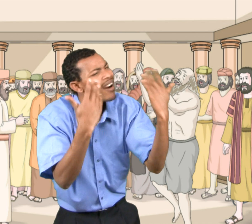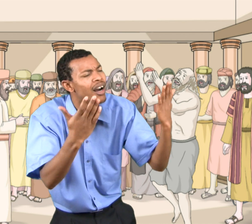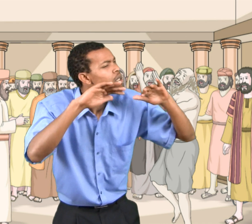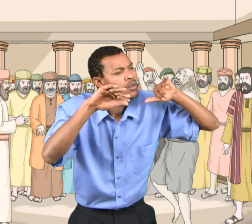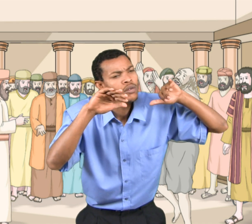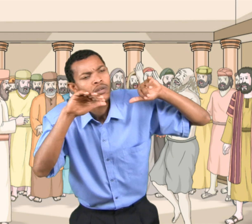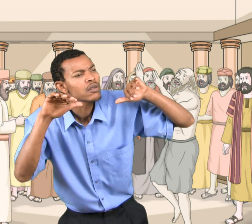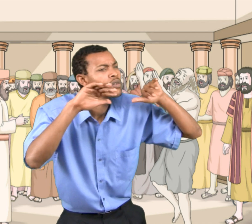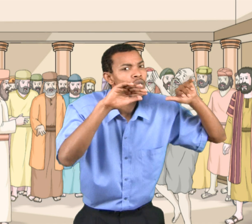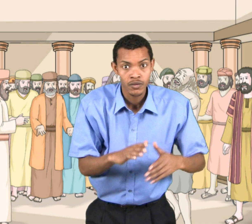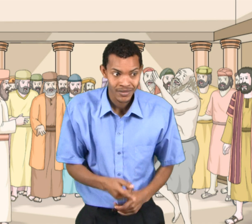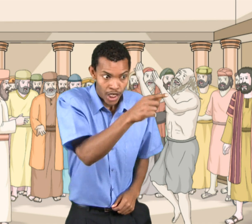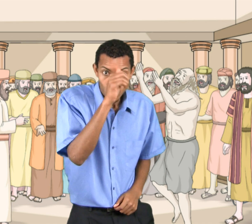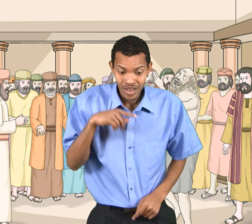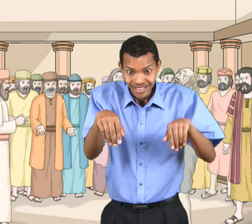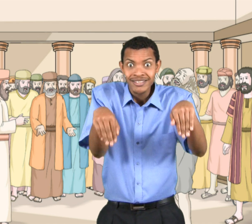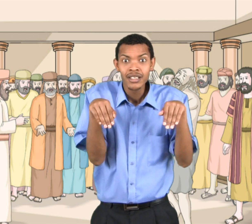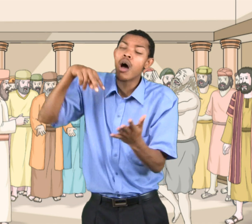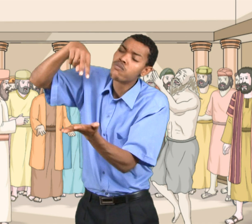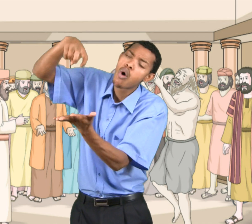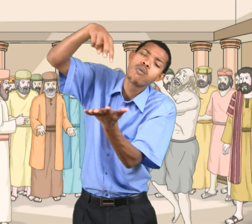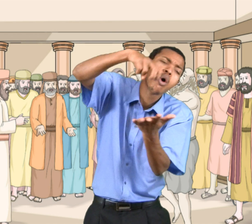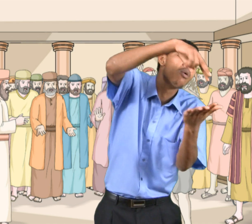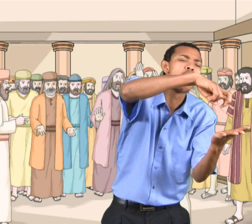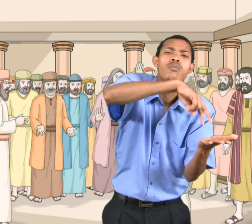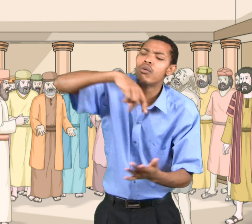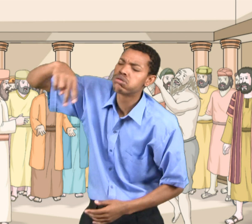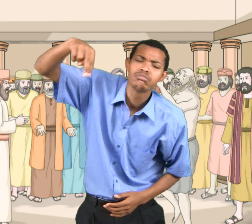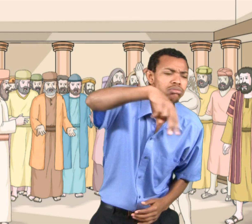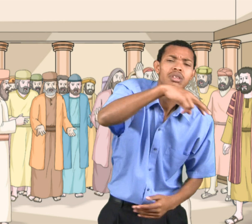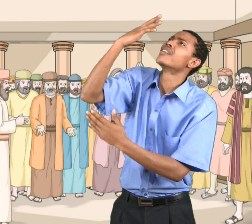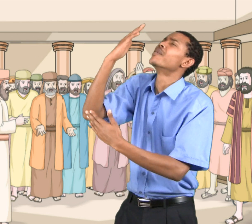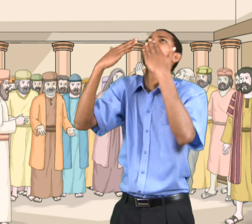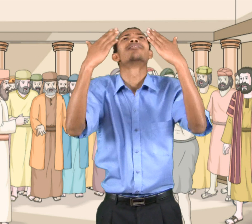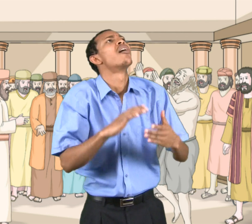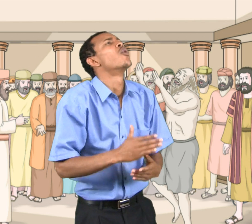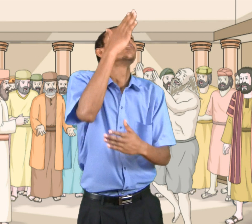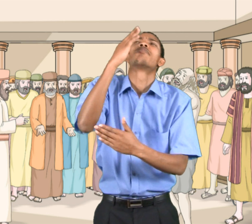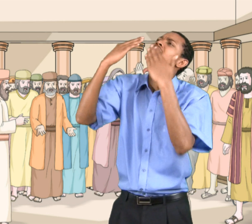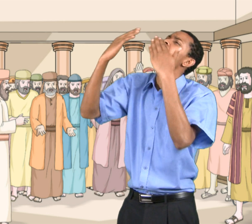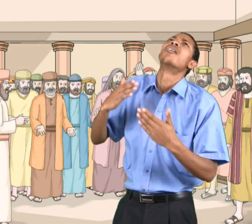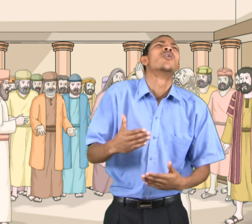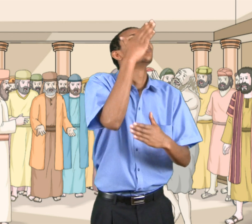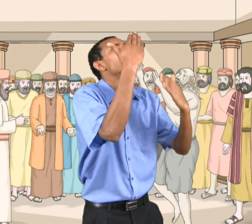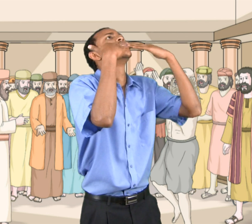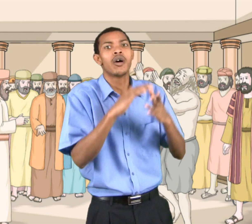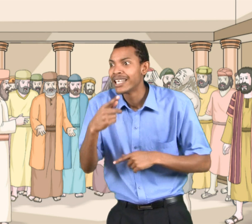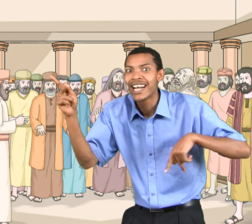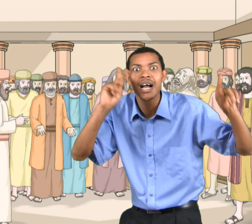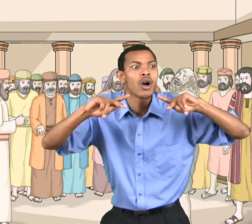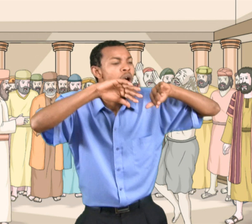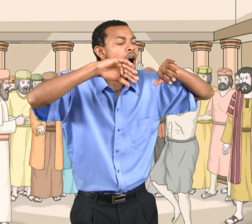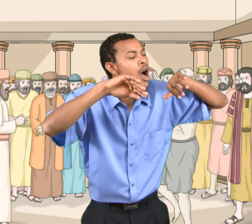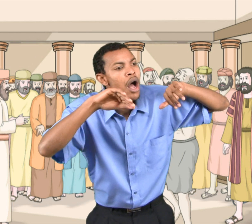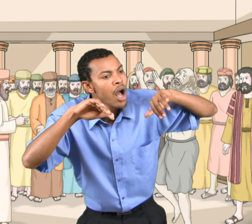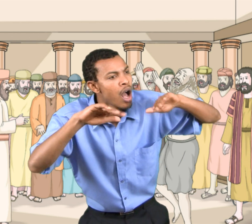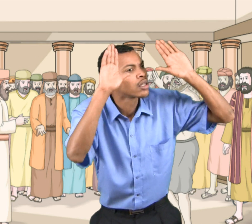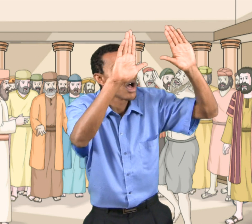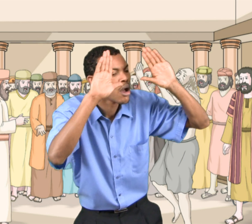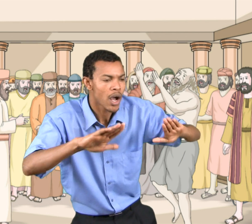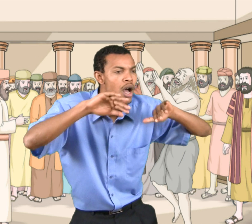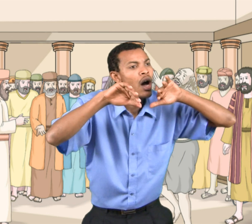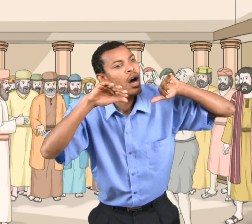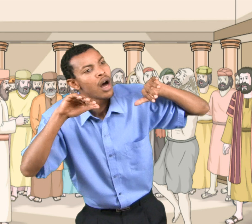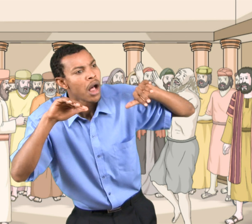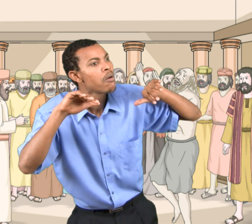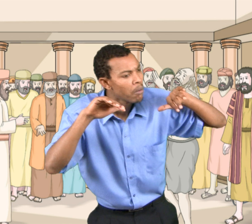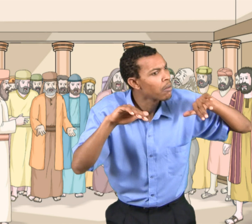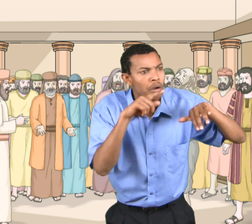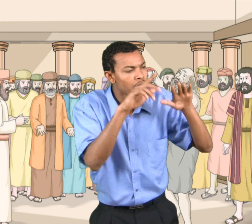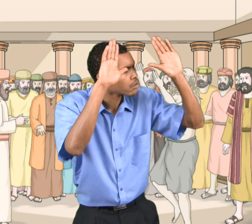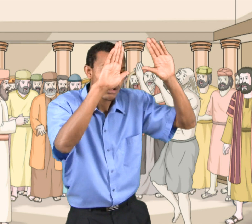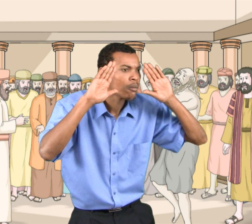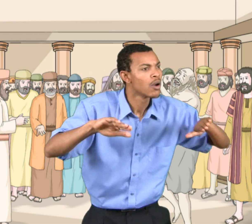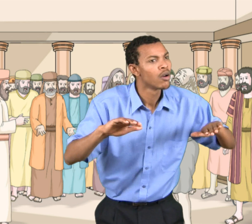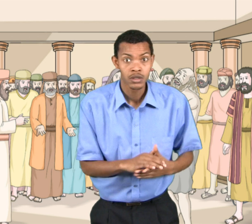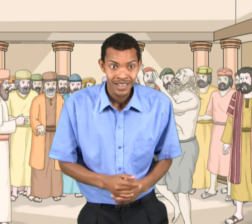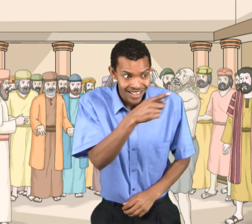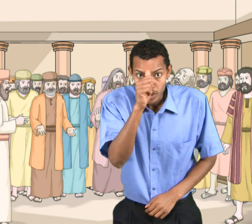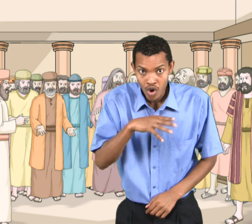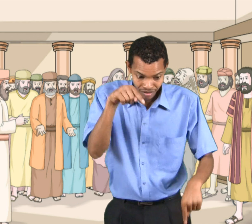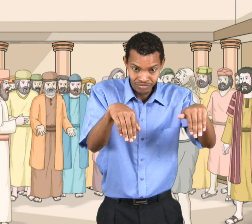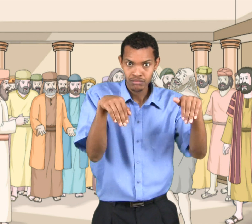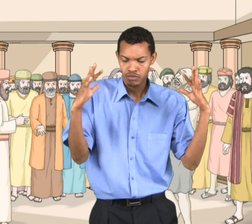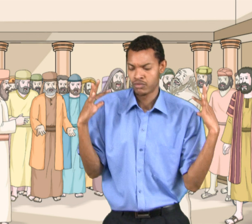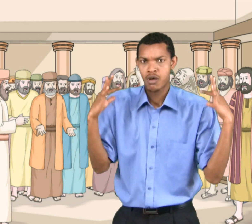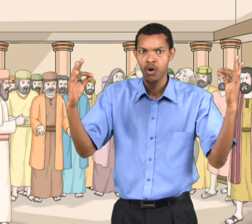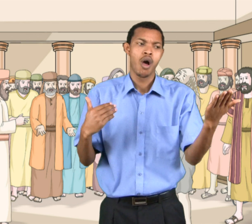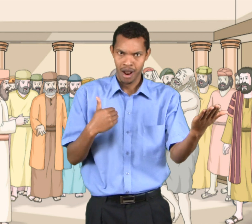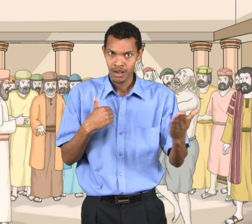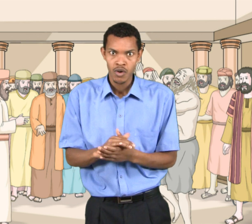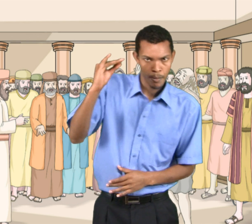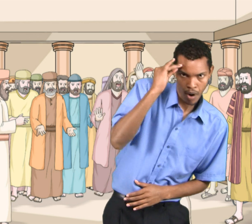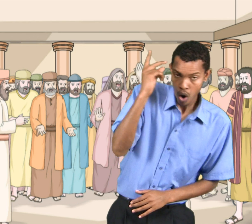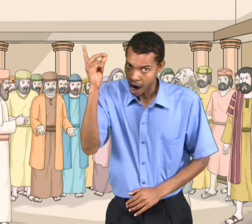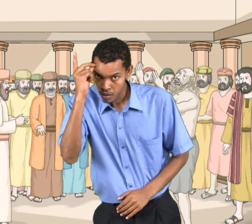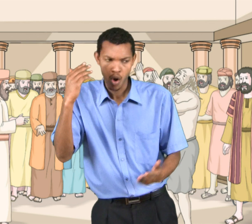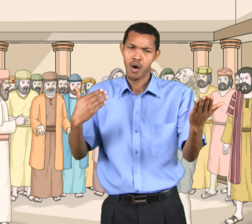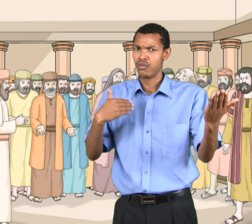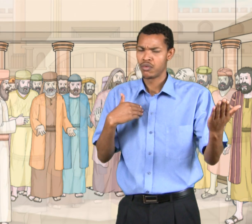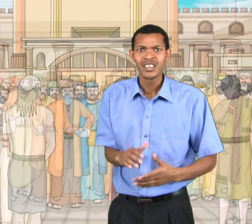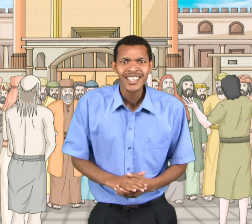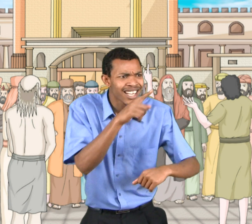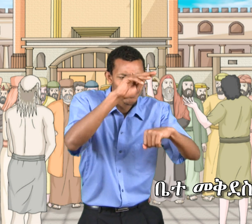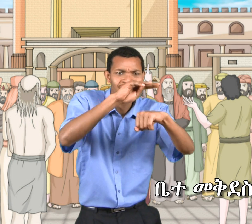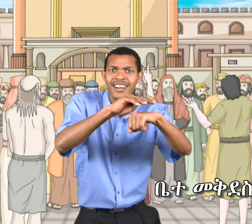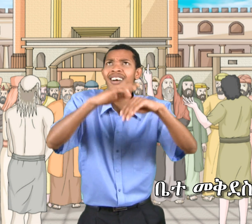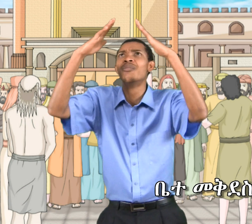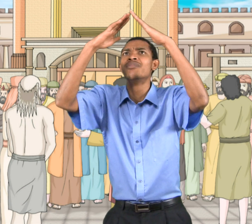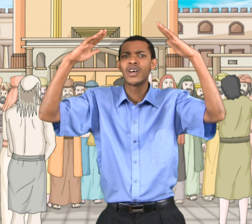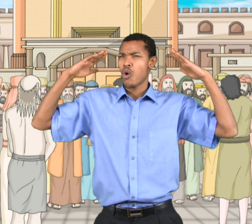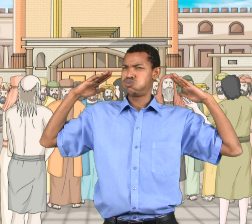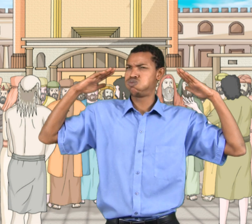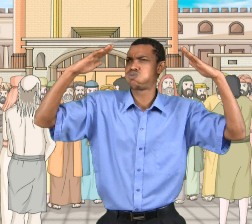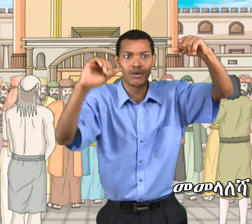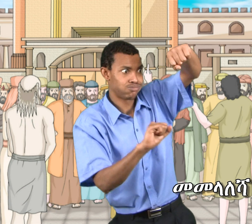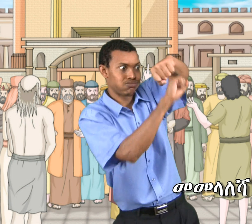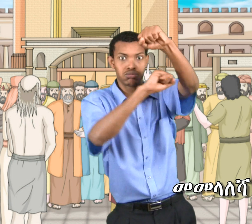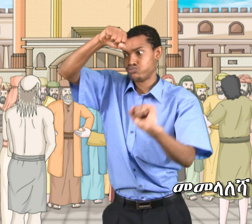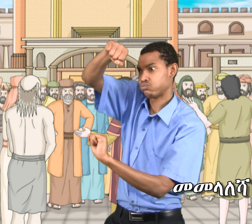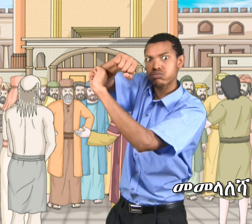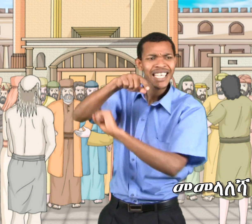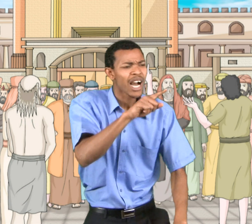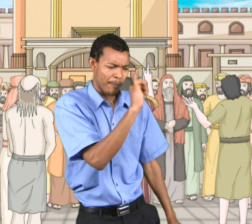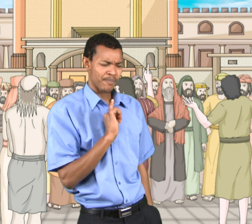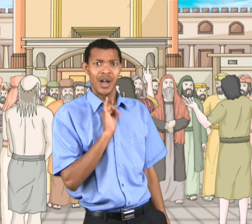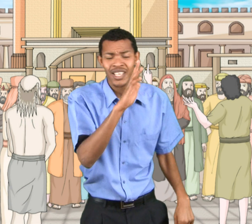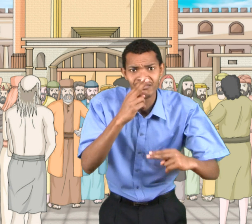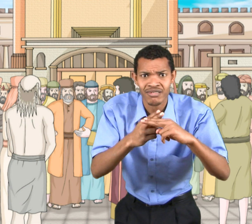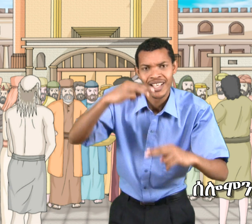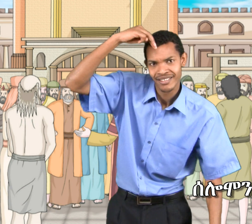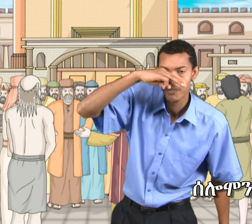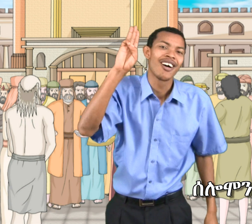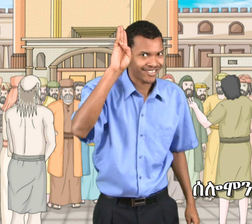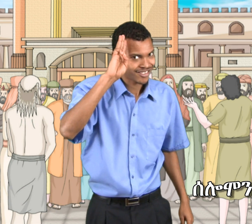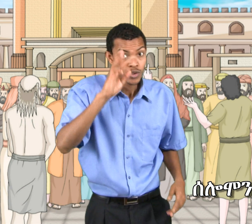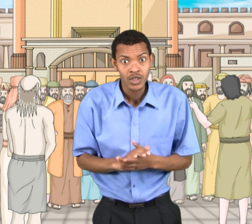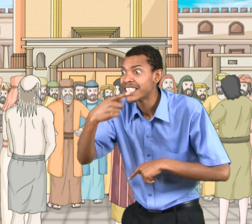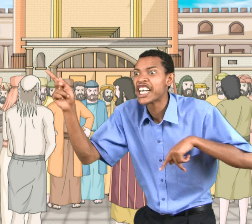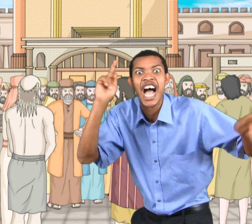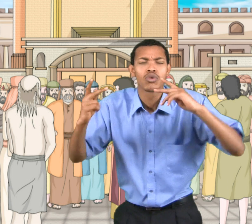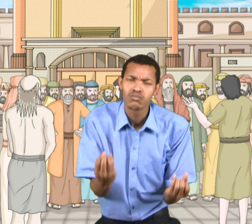While the man clung to Peter and John, all the people were astonished and ran to them in the walkway called Solomon’s Colonnade.